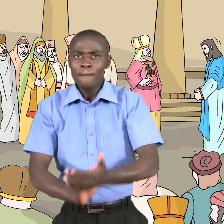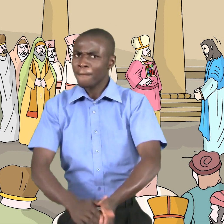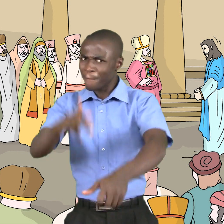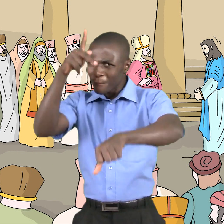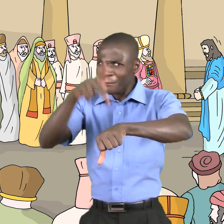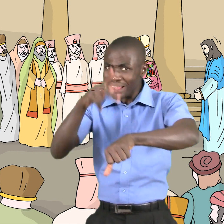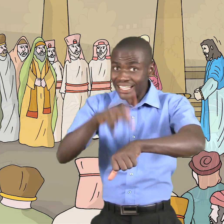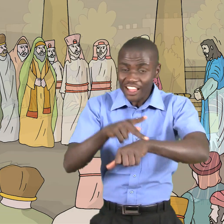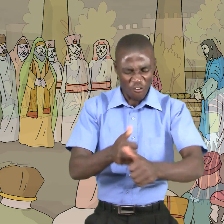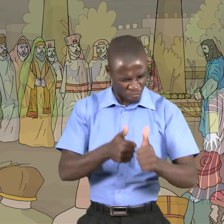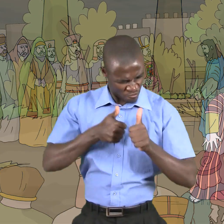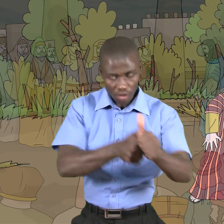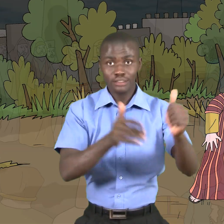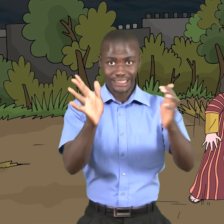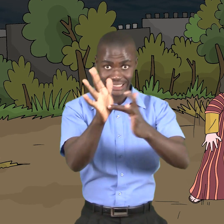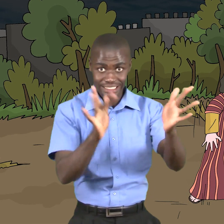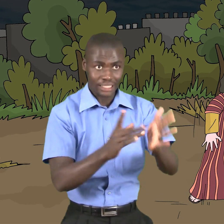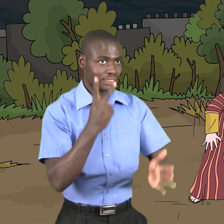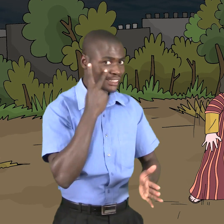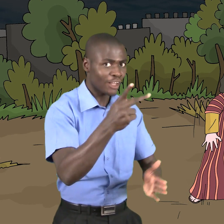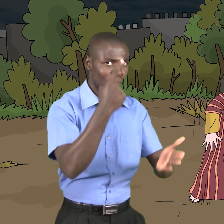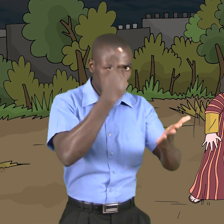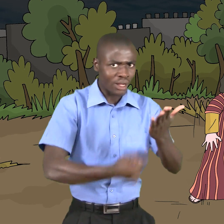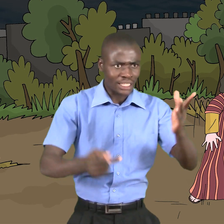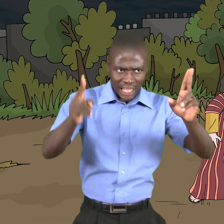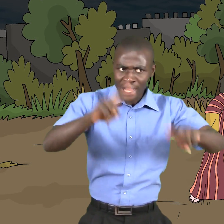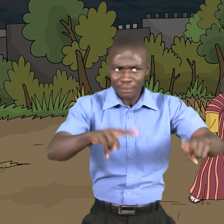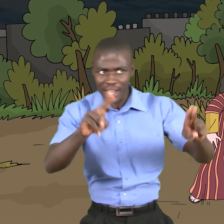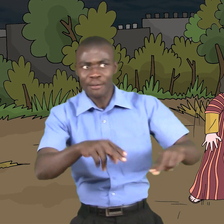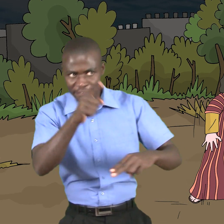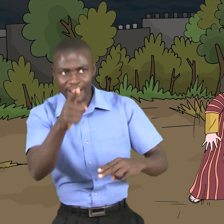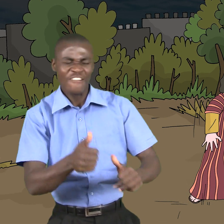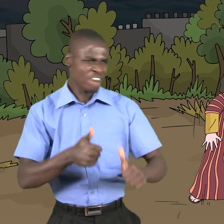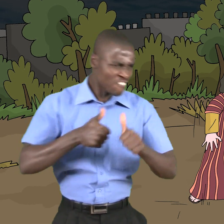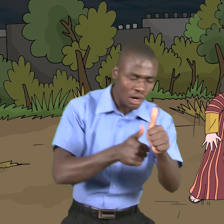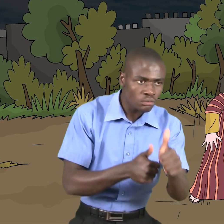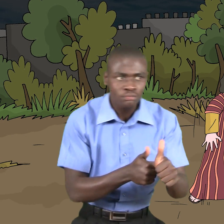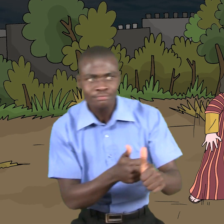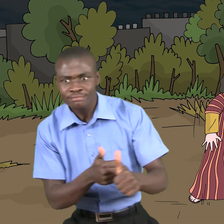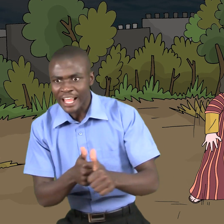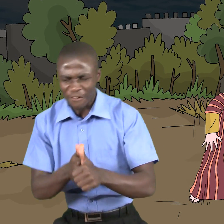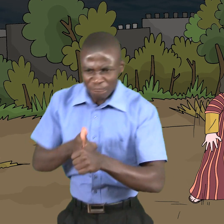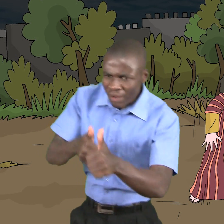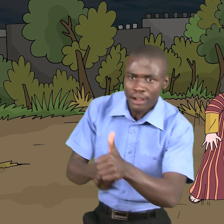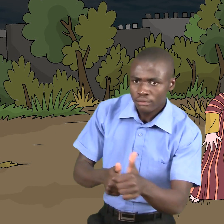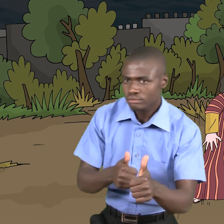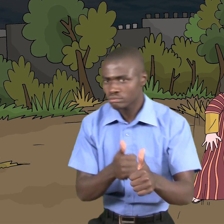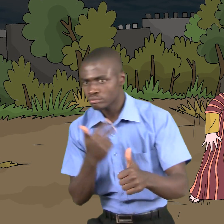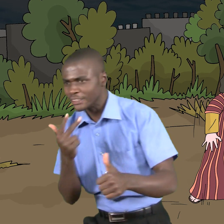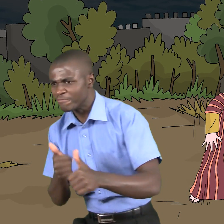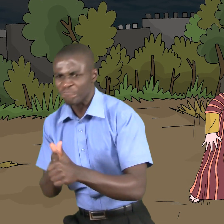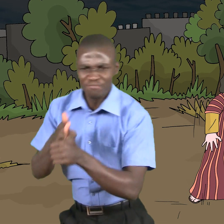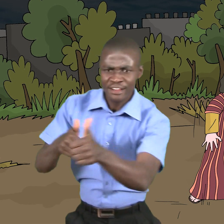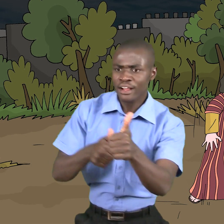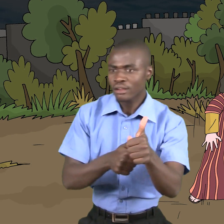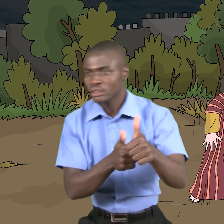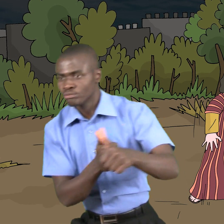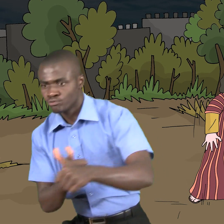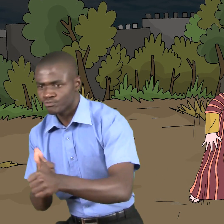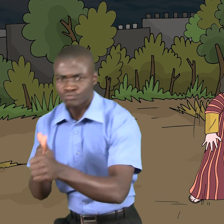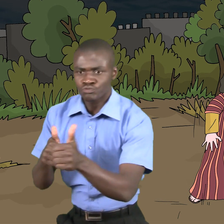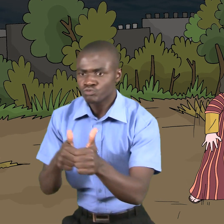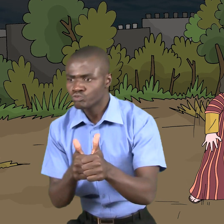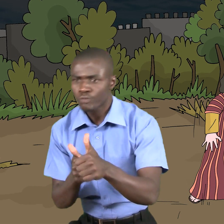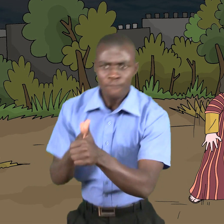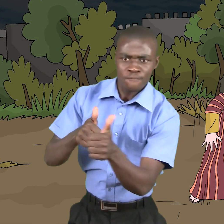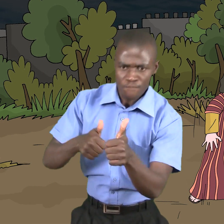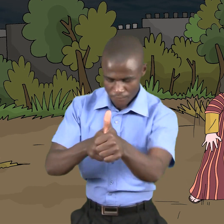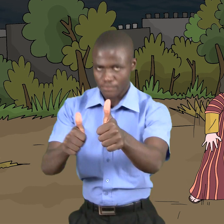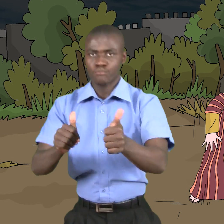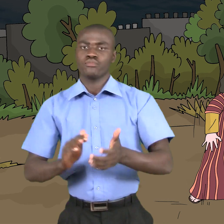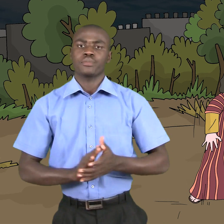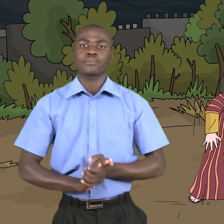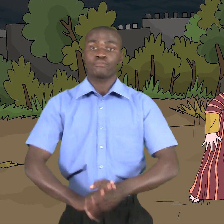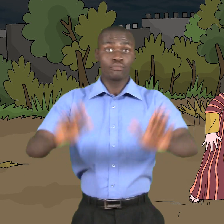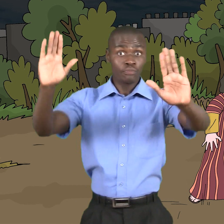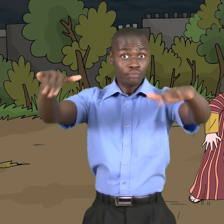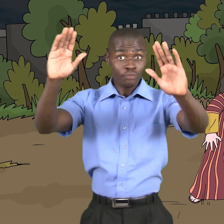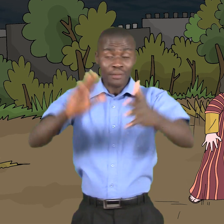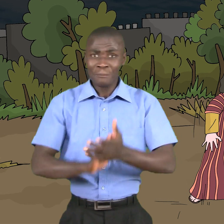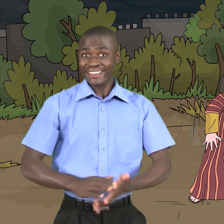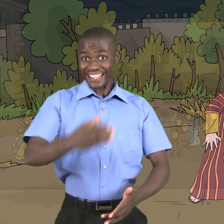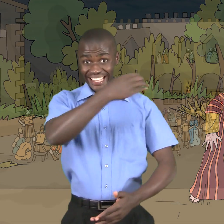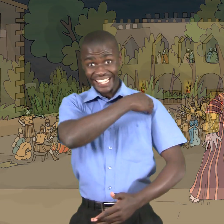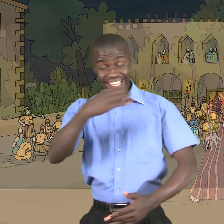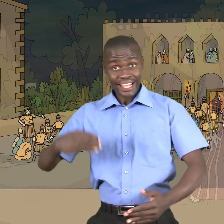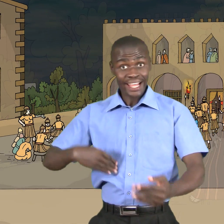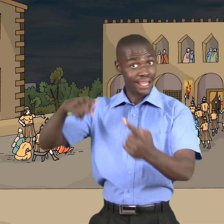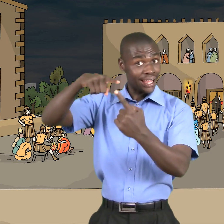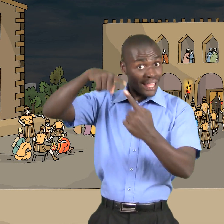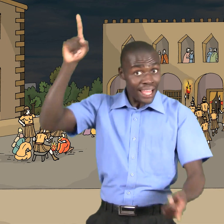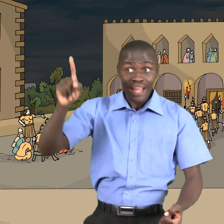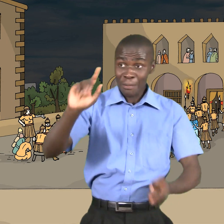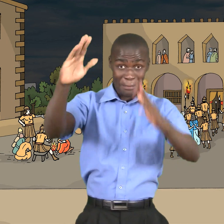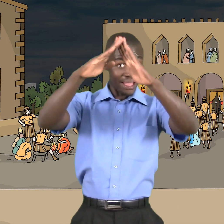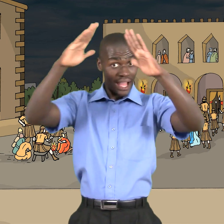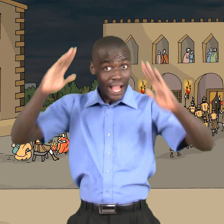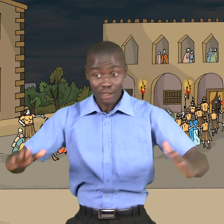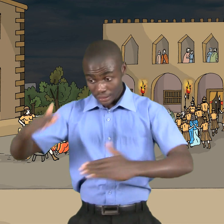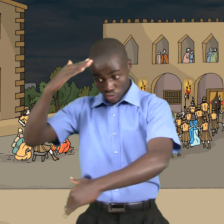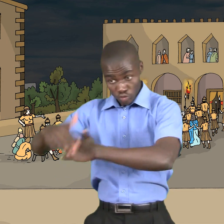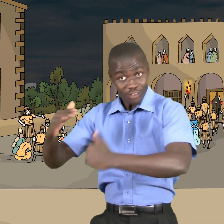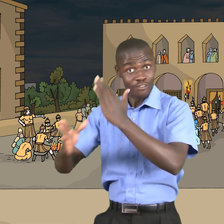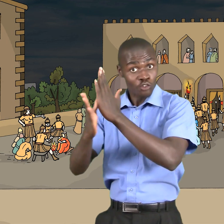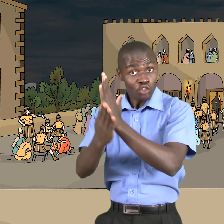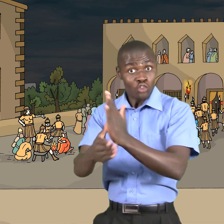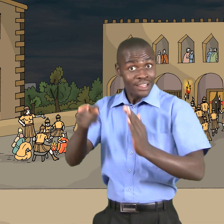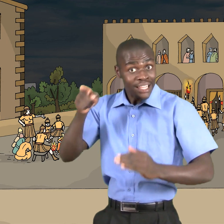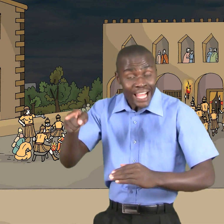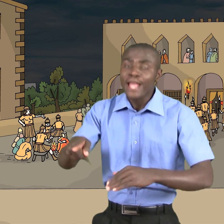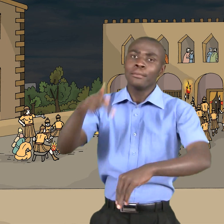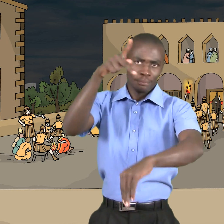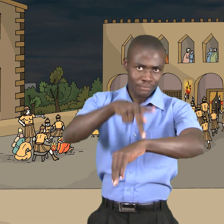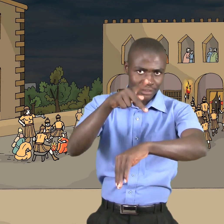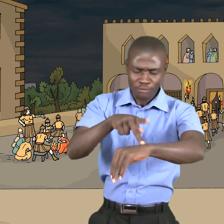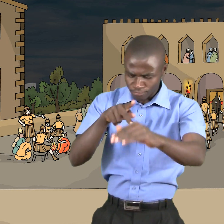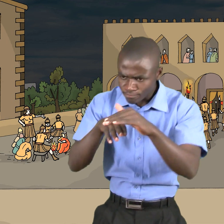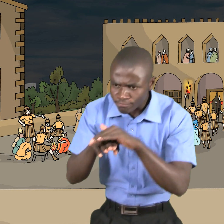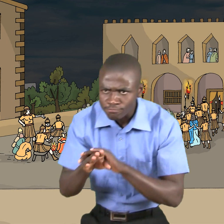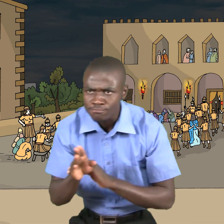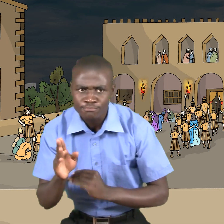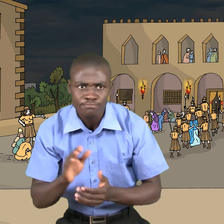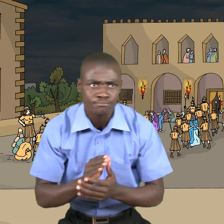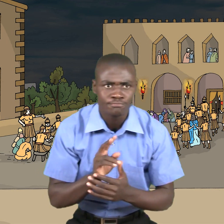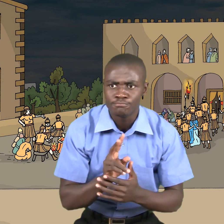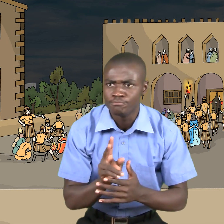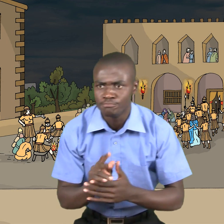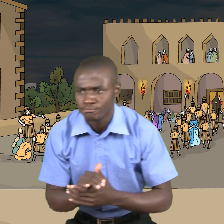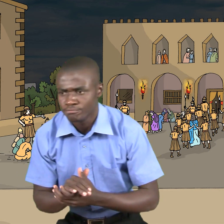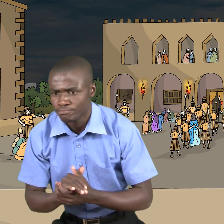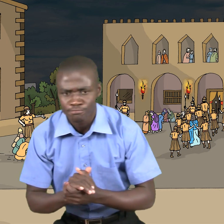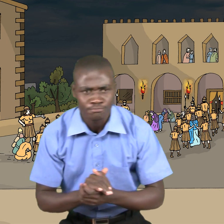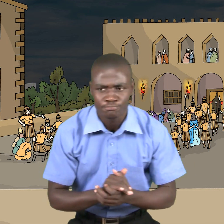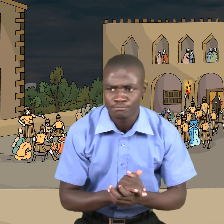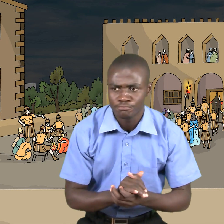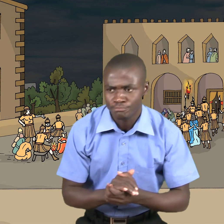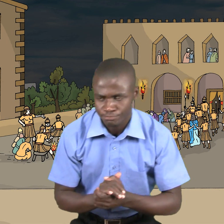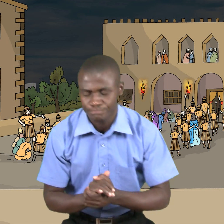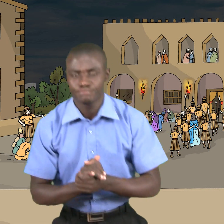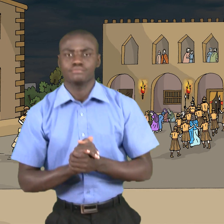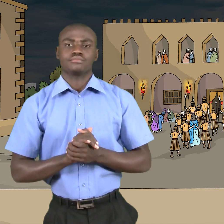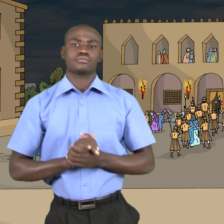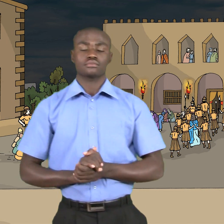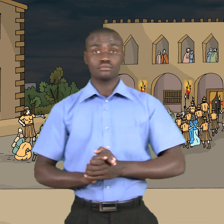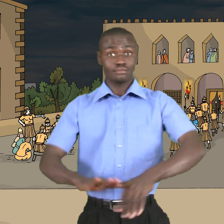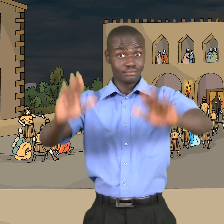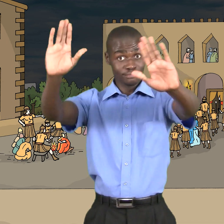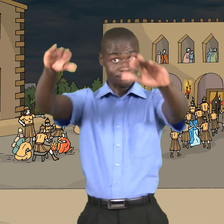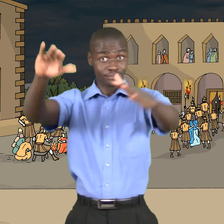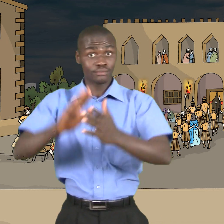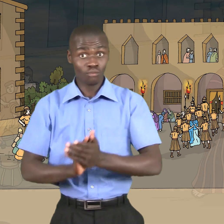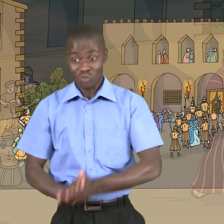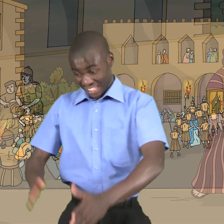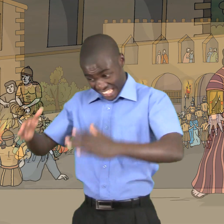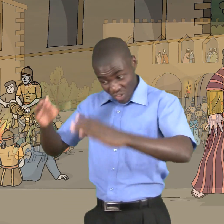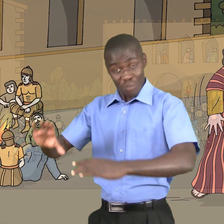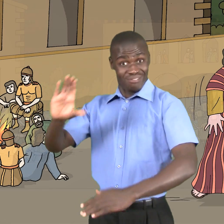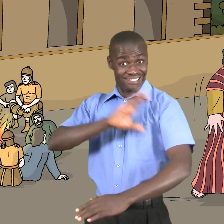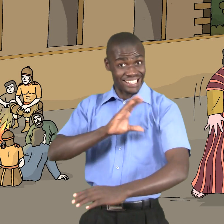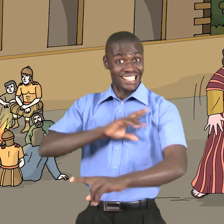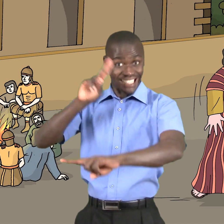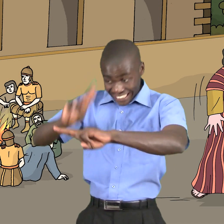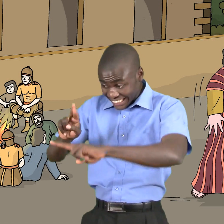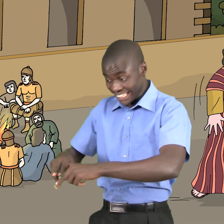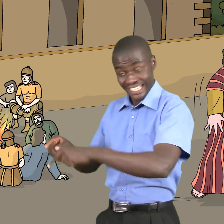But Peter followed Him at a distance, right up to the courtyard of the high priest.